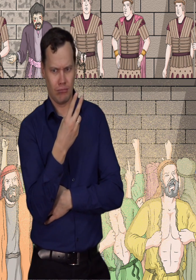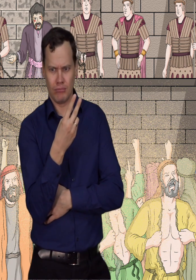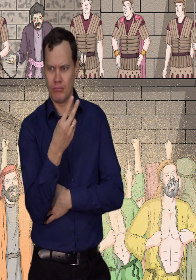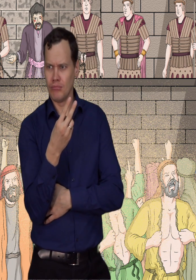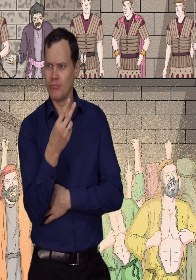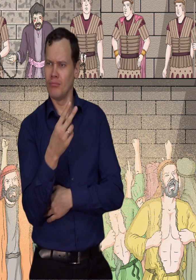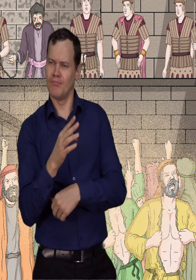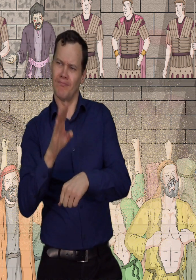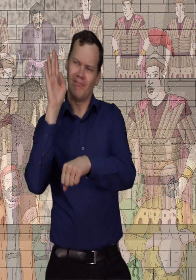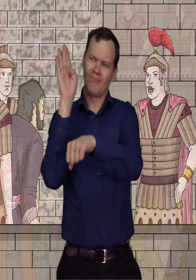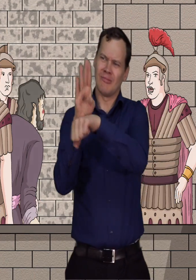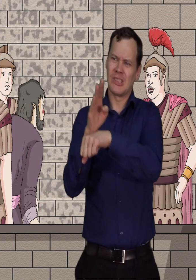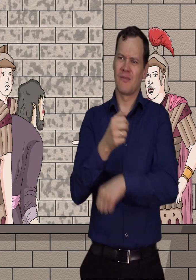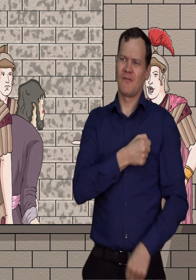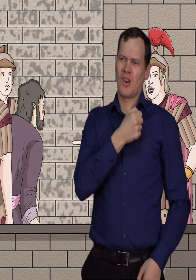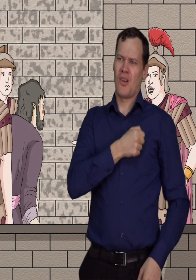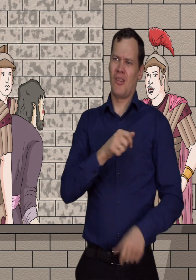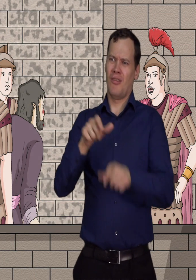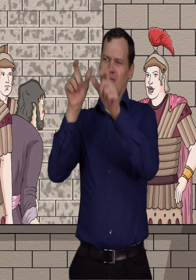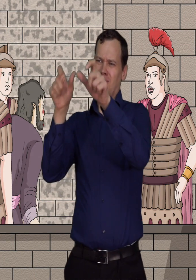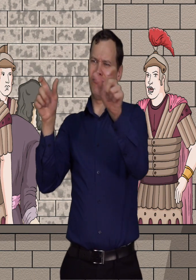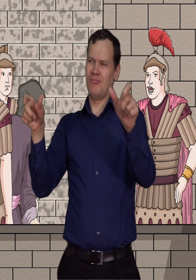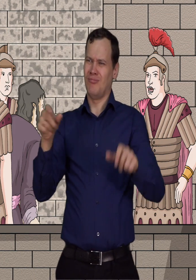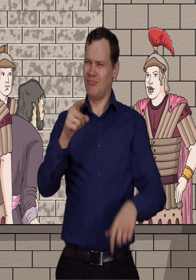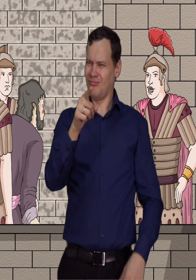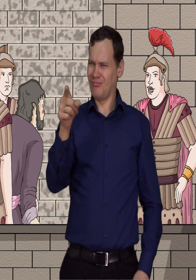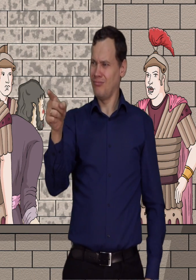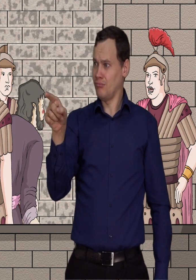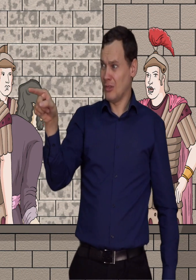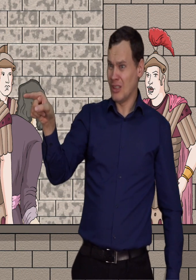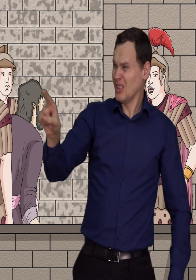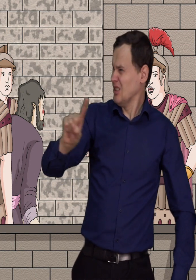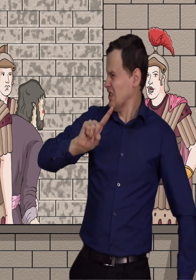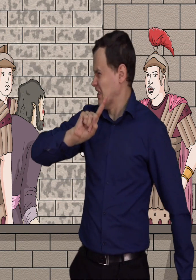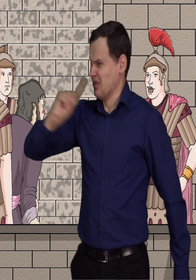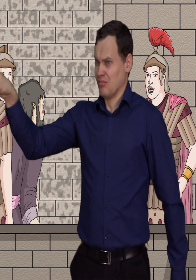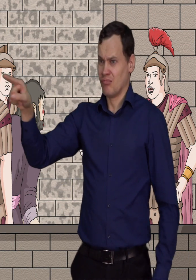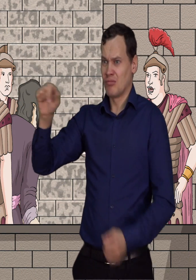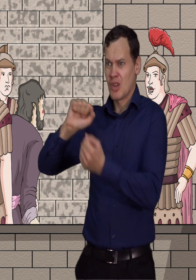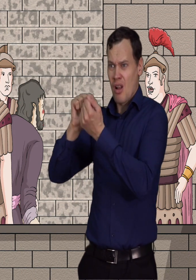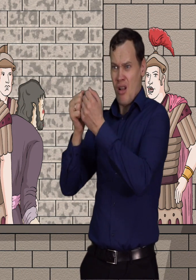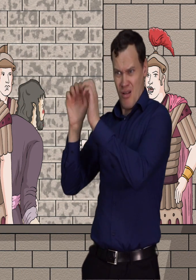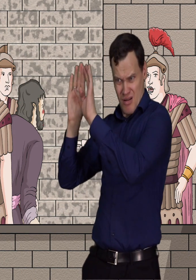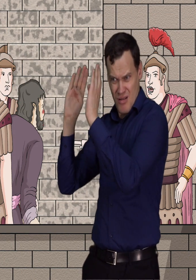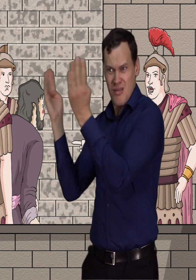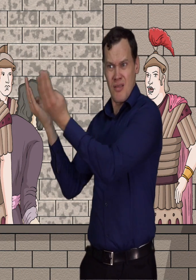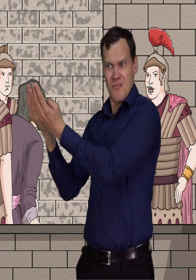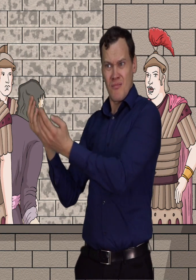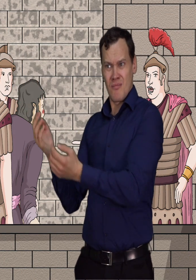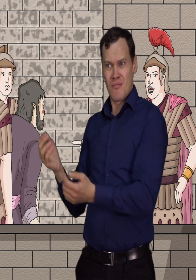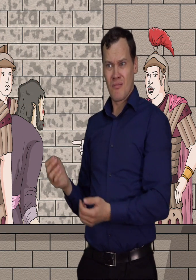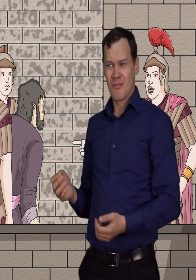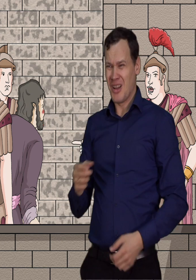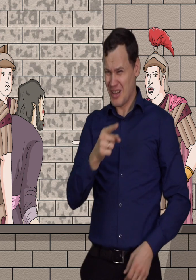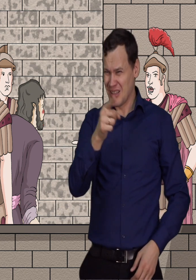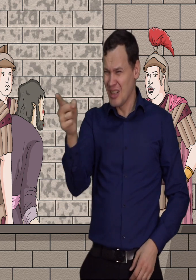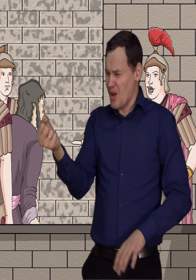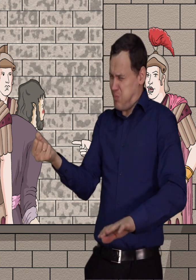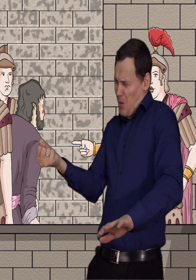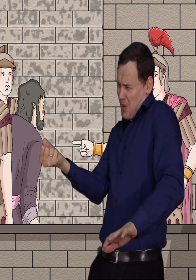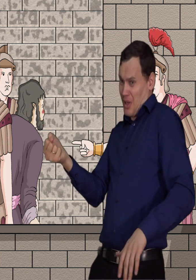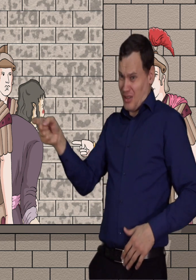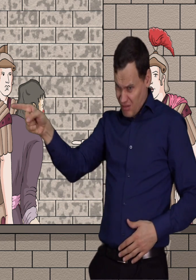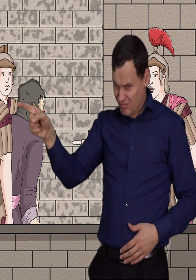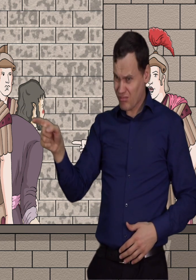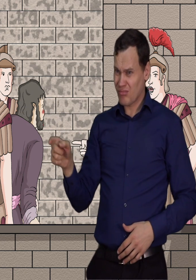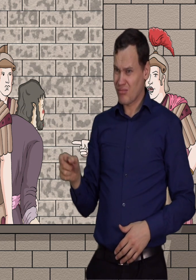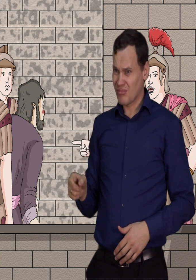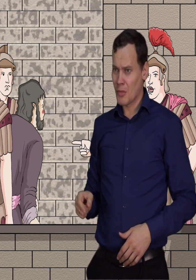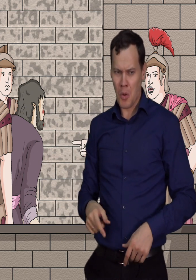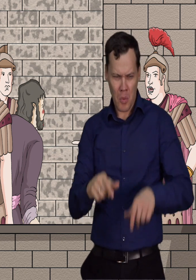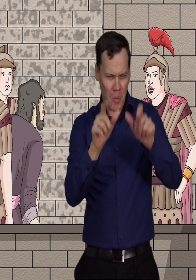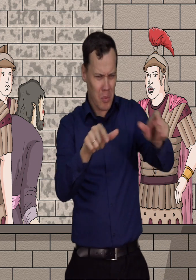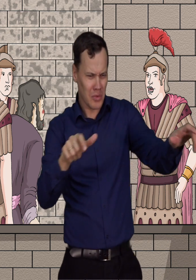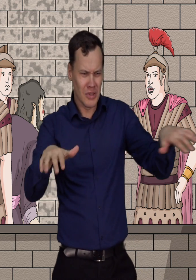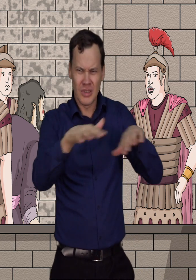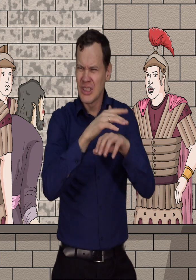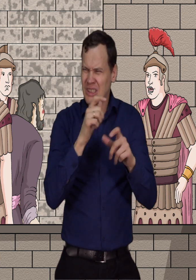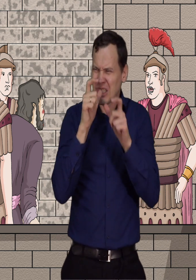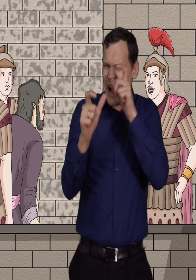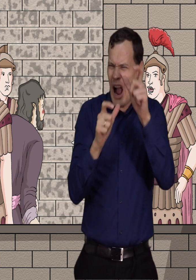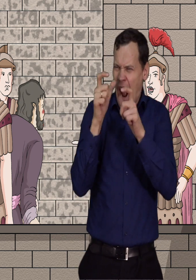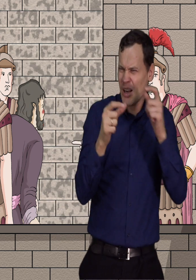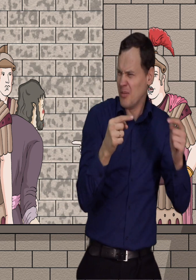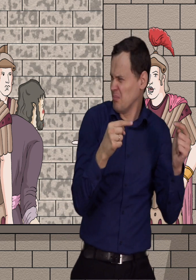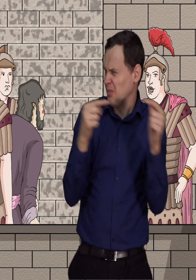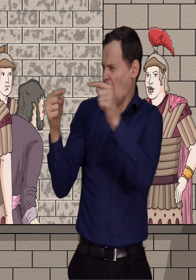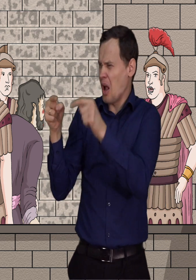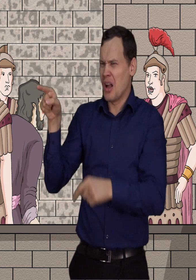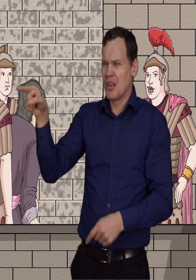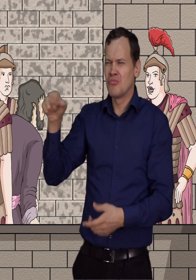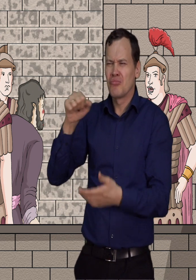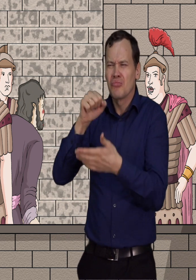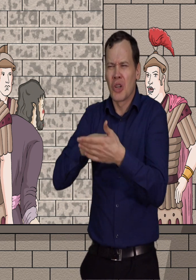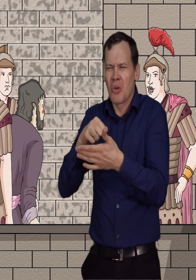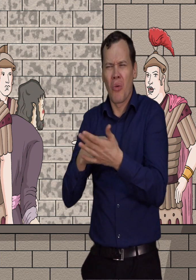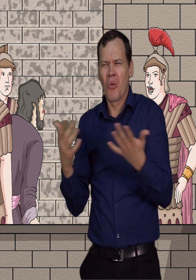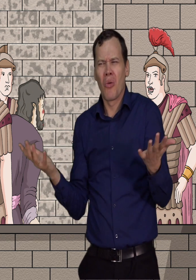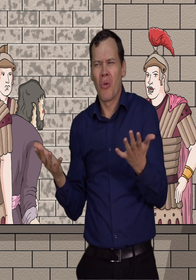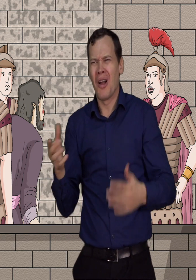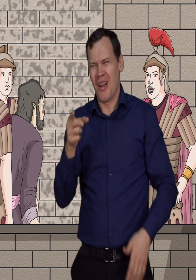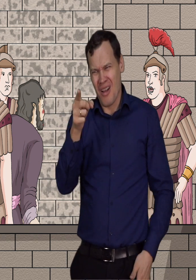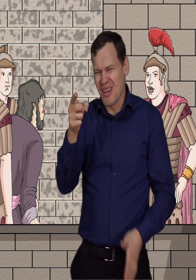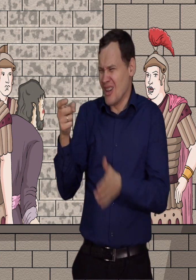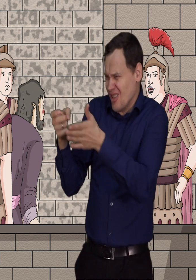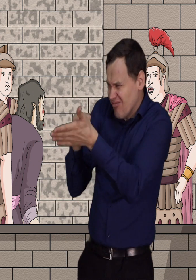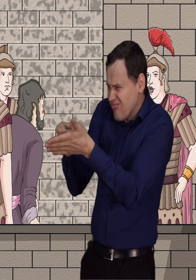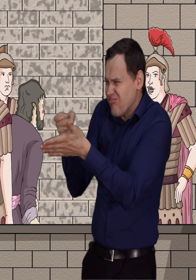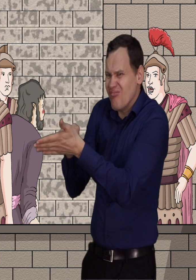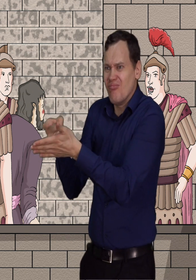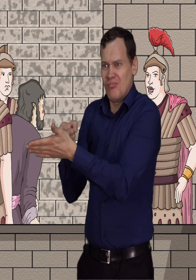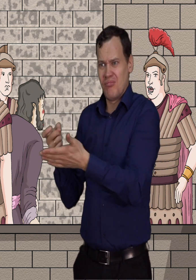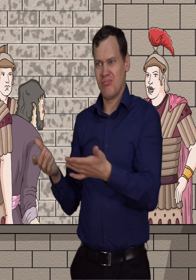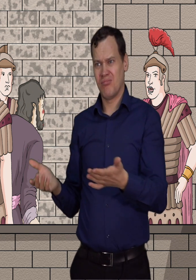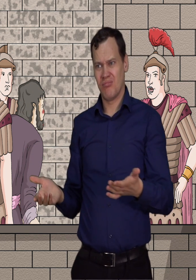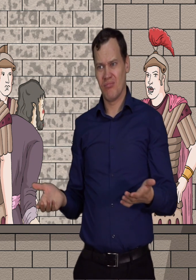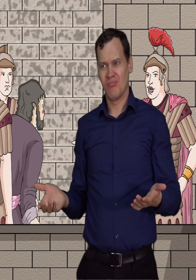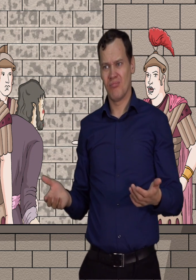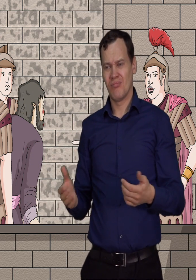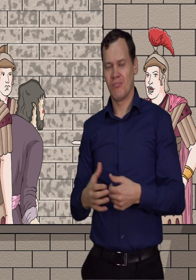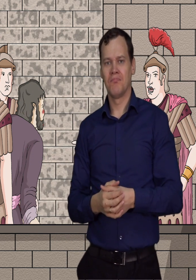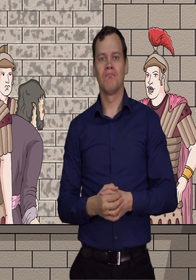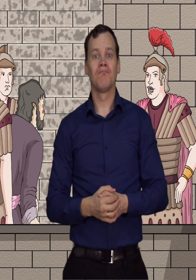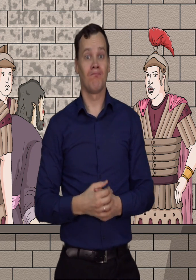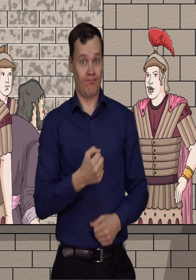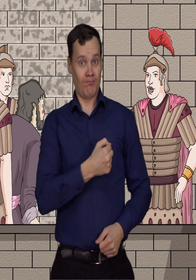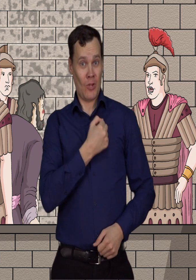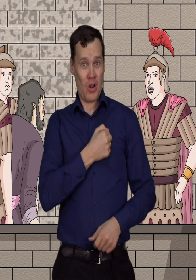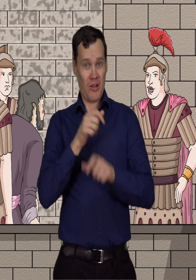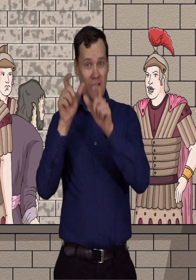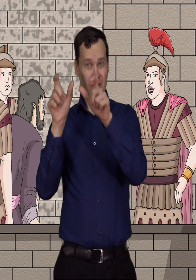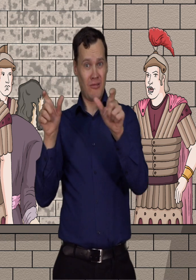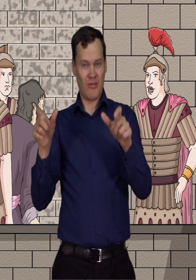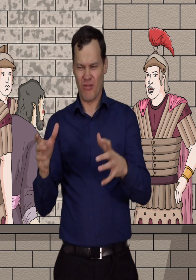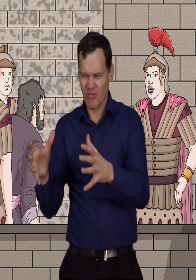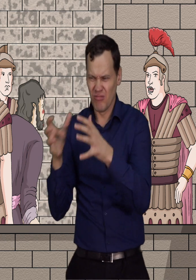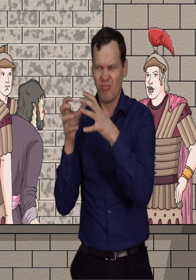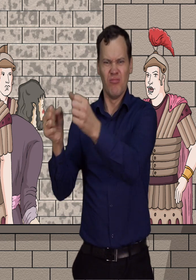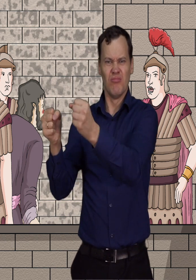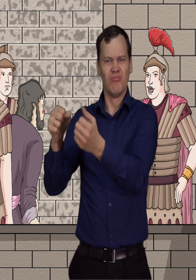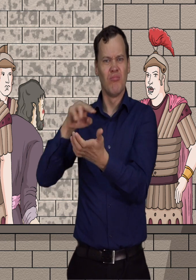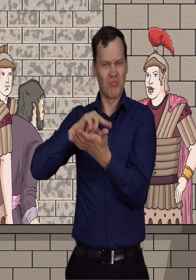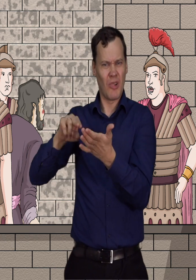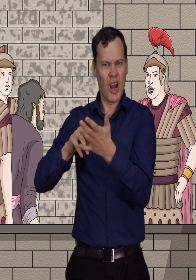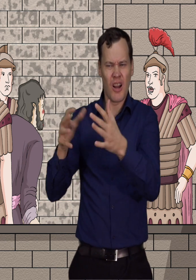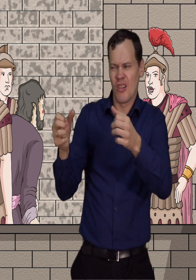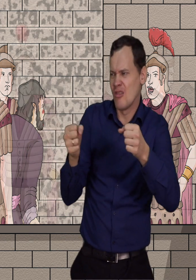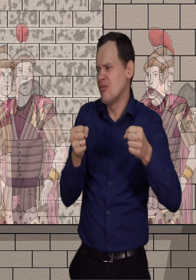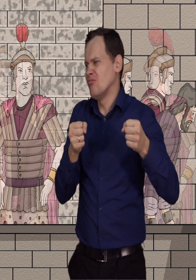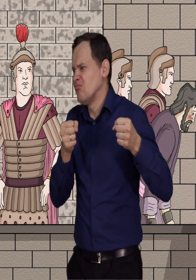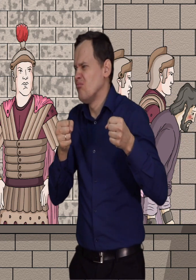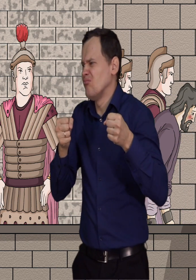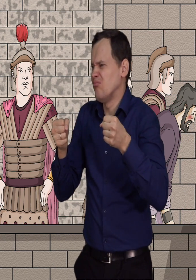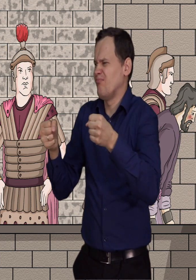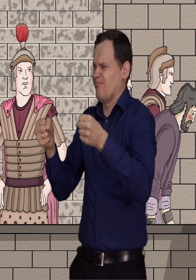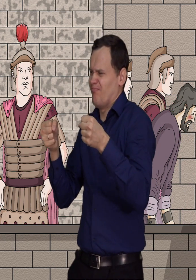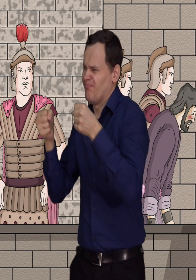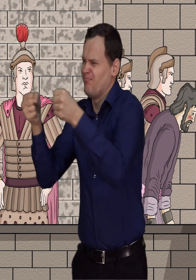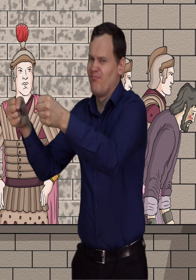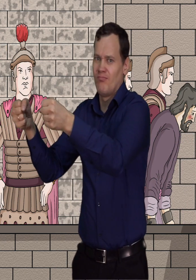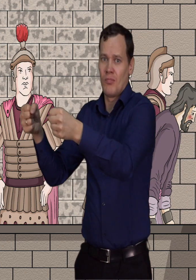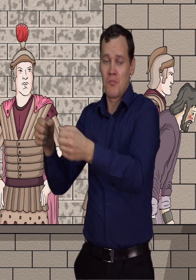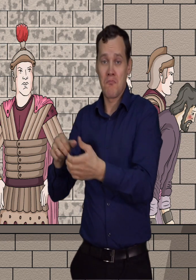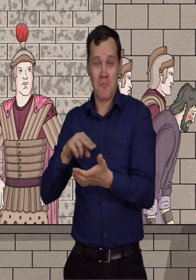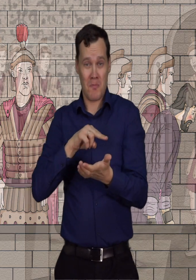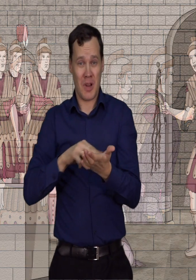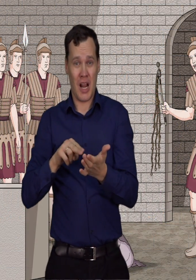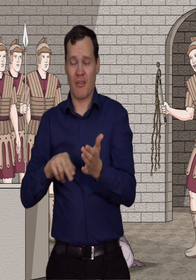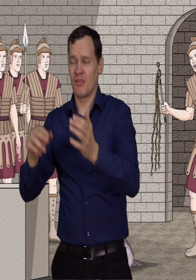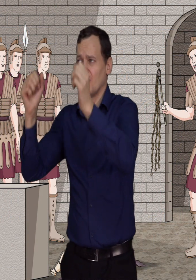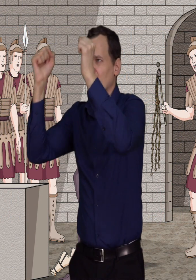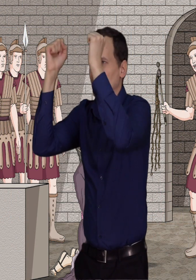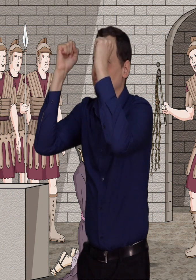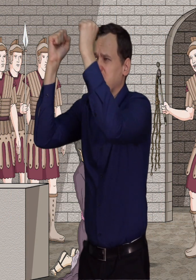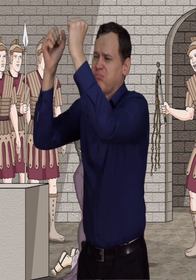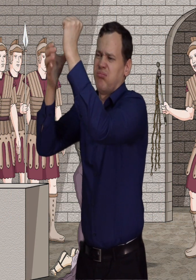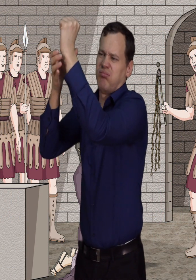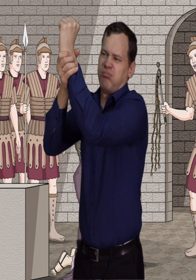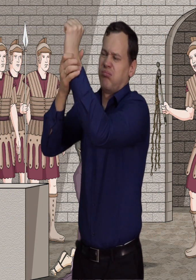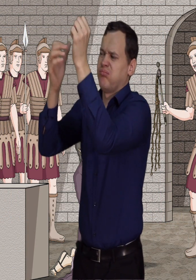As they were shouting and throwing off their cloaks and tossing dust into the air, the commander ordered that Paul be brought into the barracks.